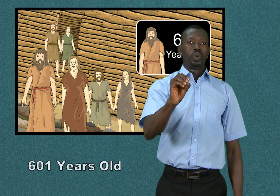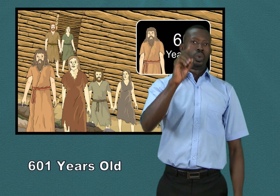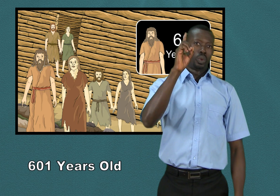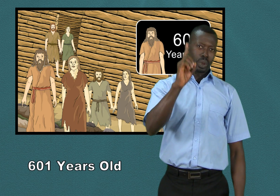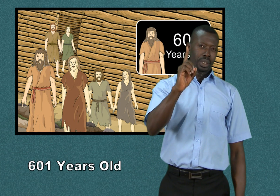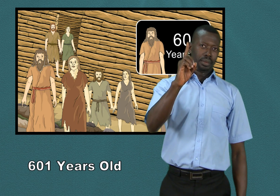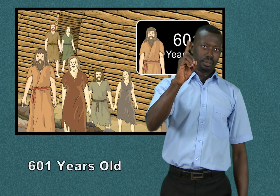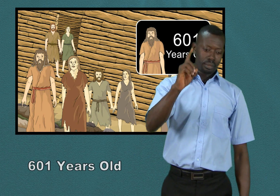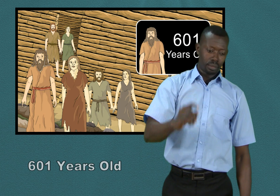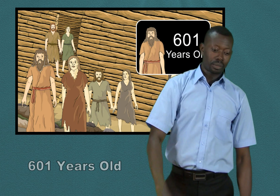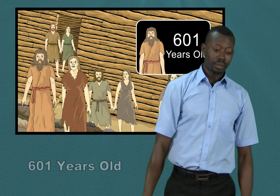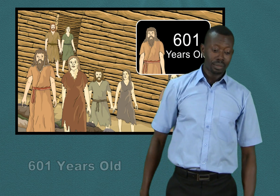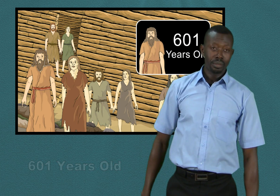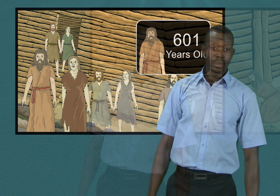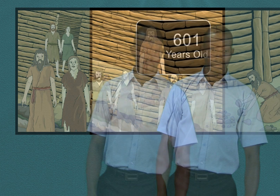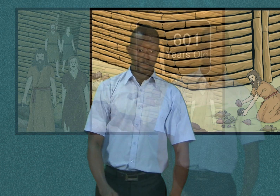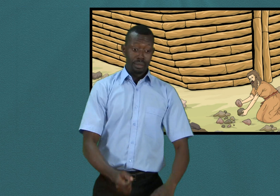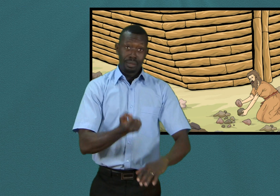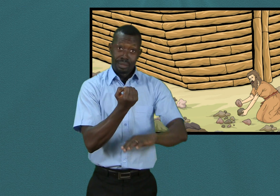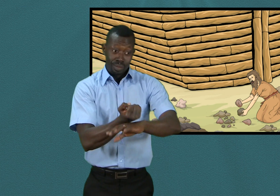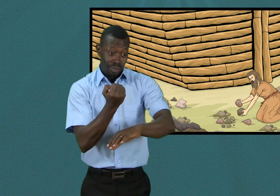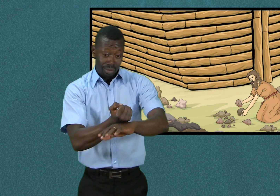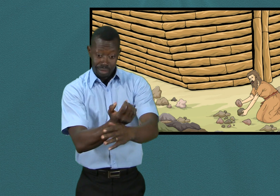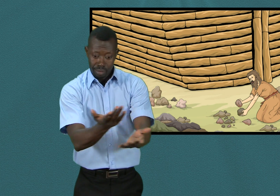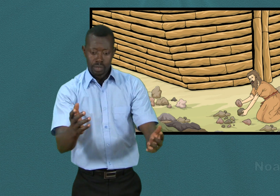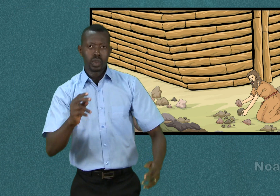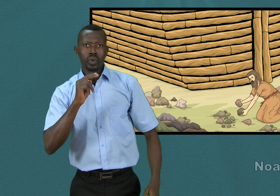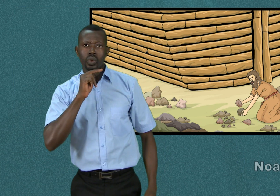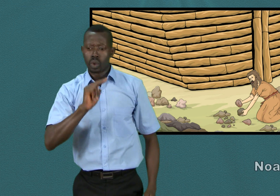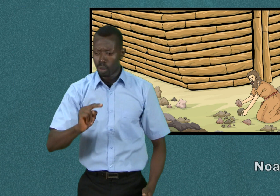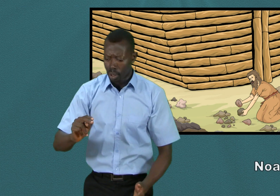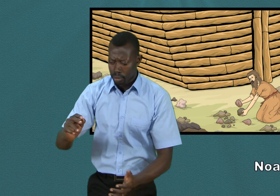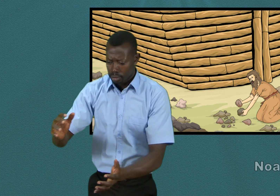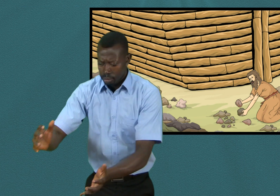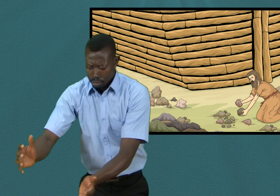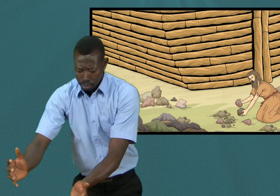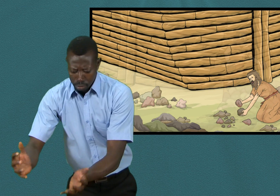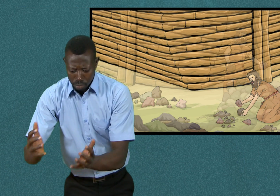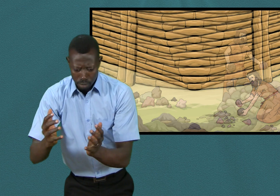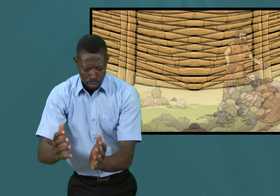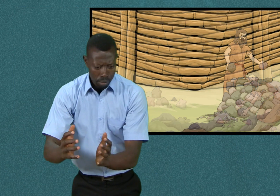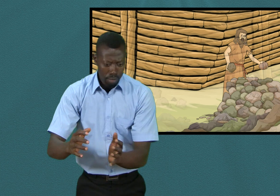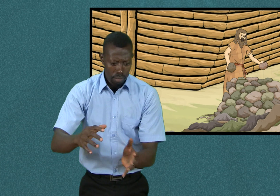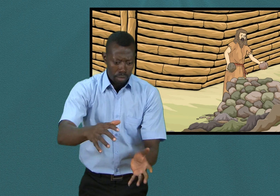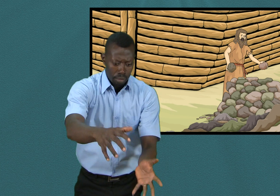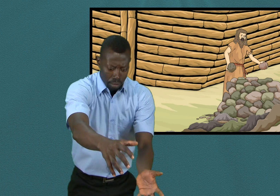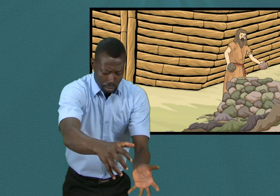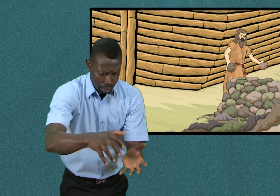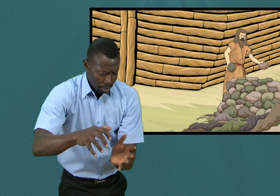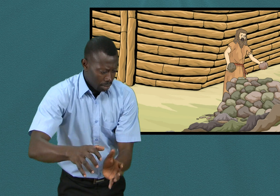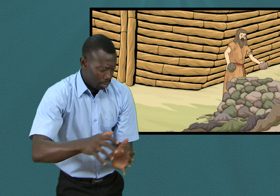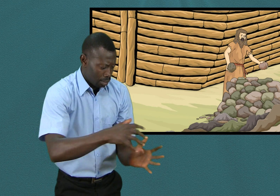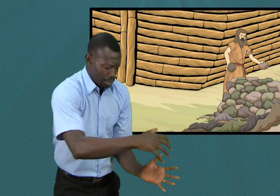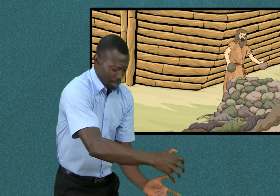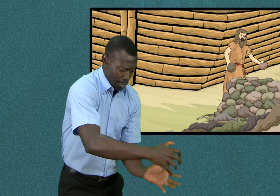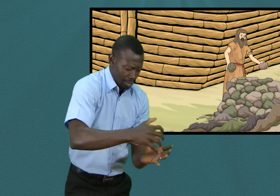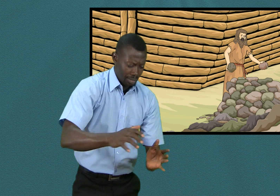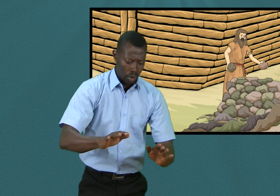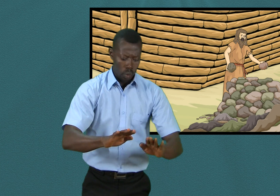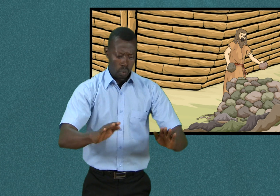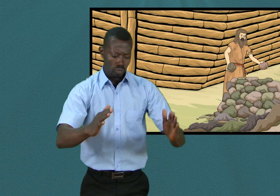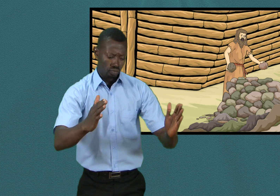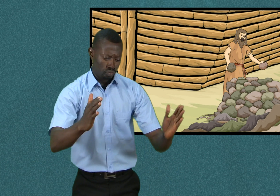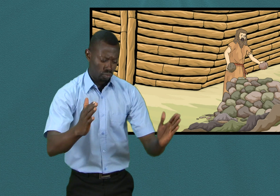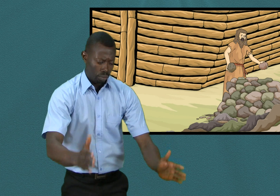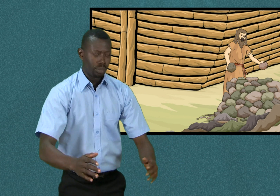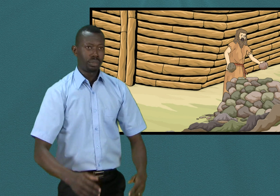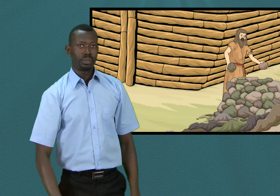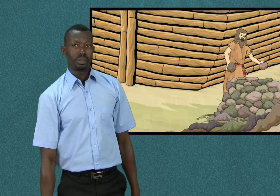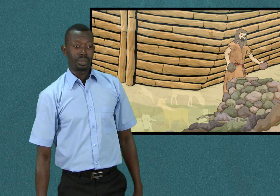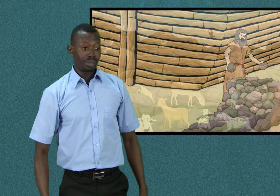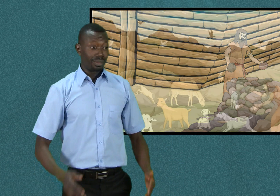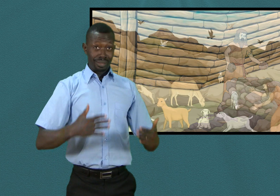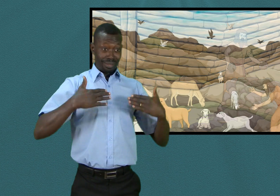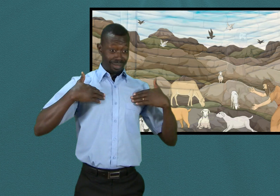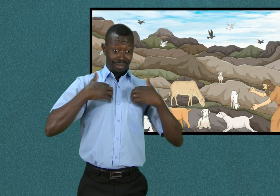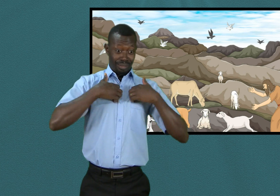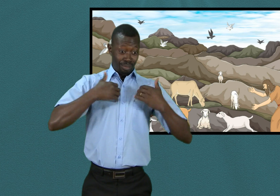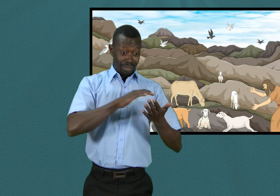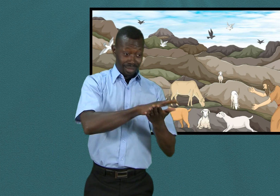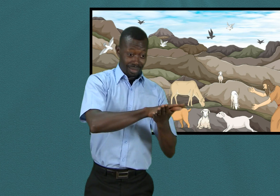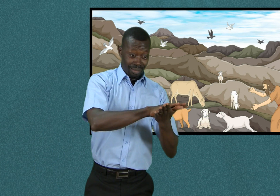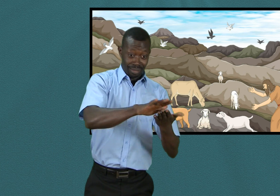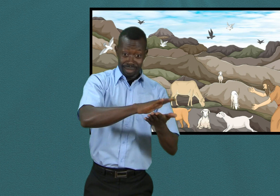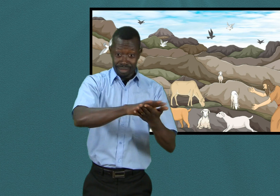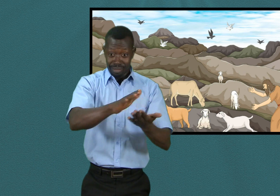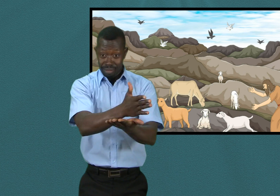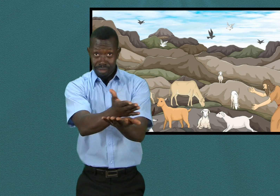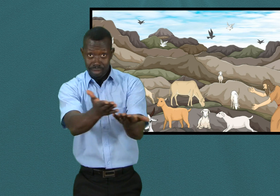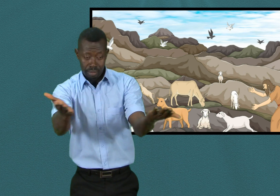Then Noah built an altar to the LORD.